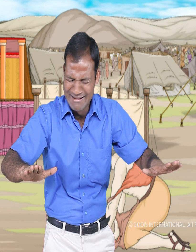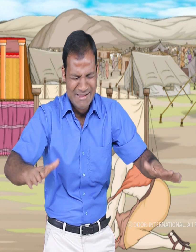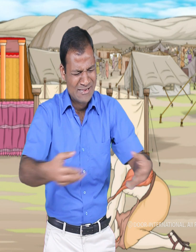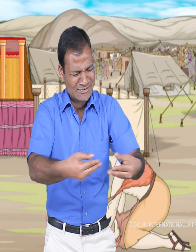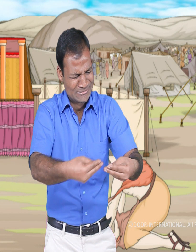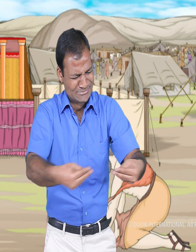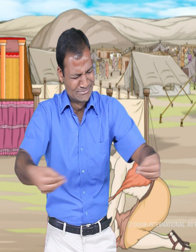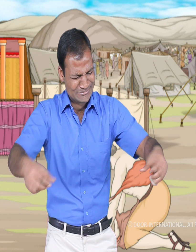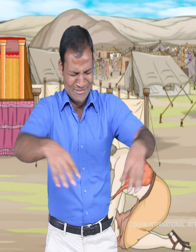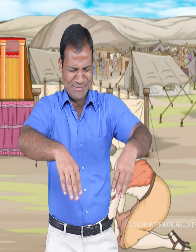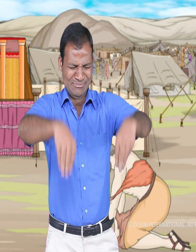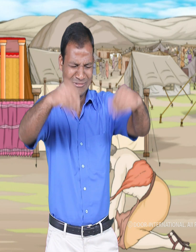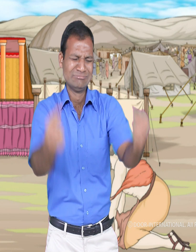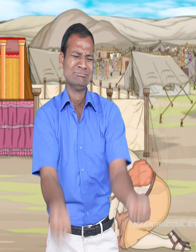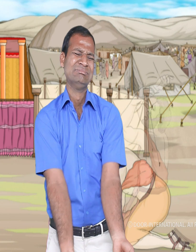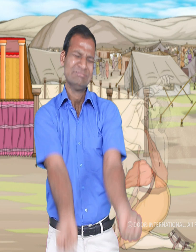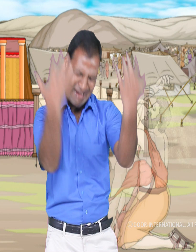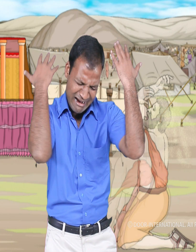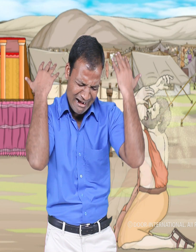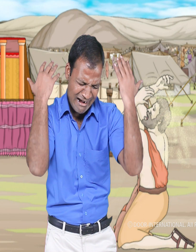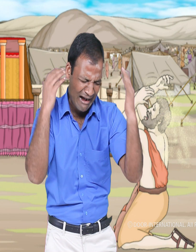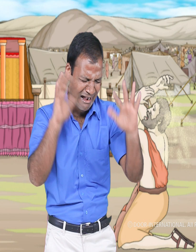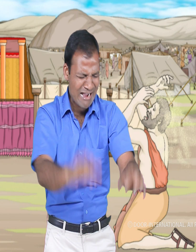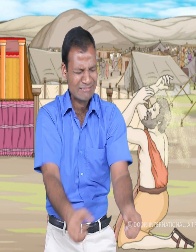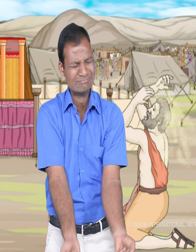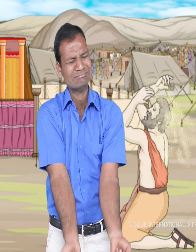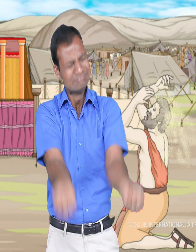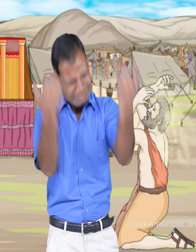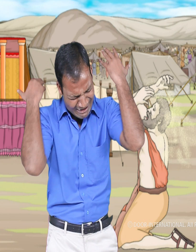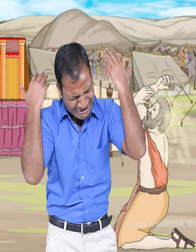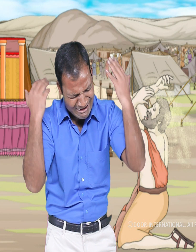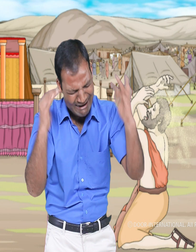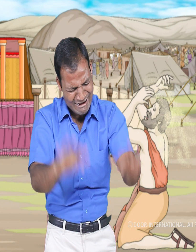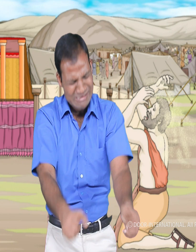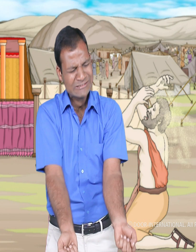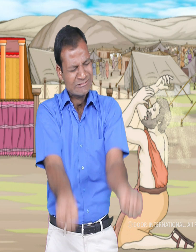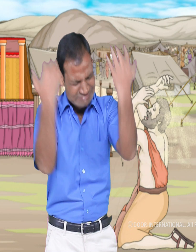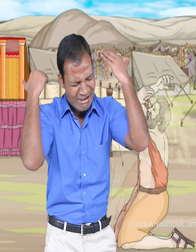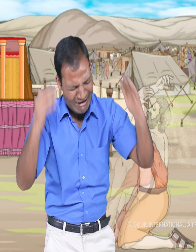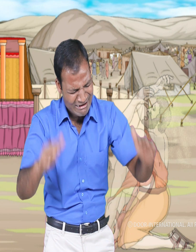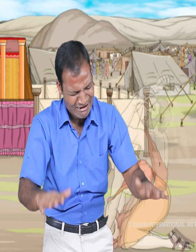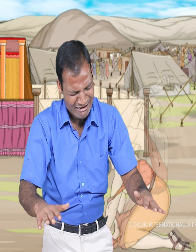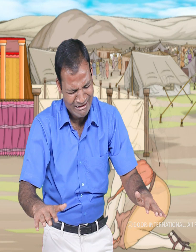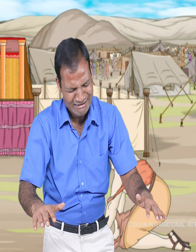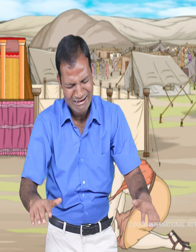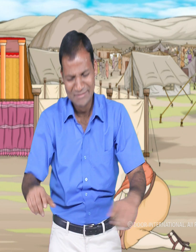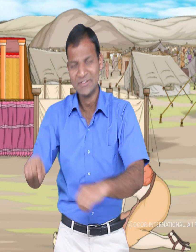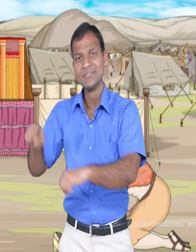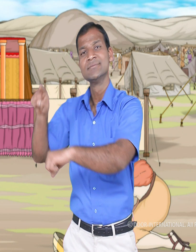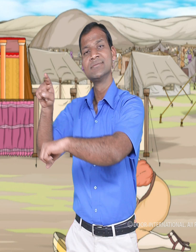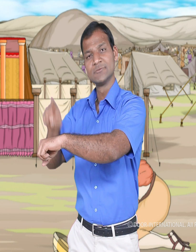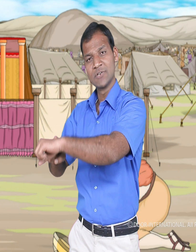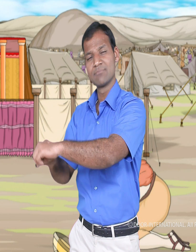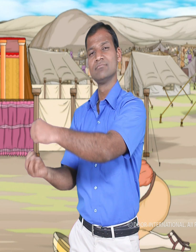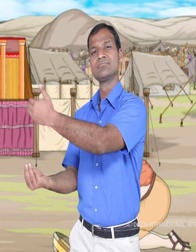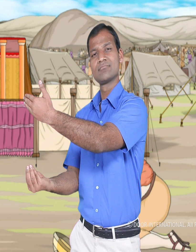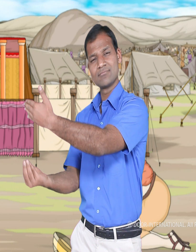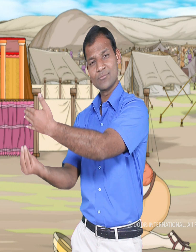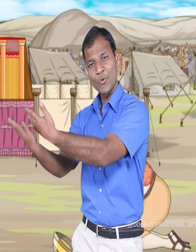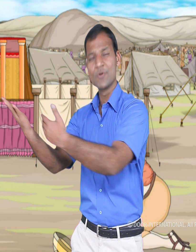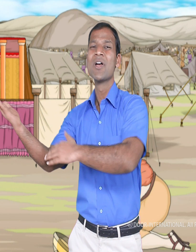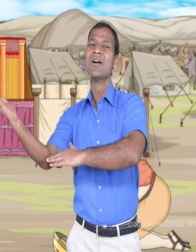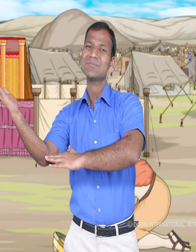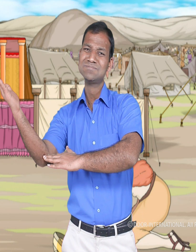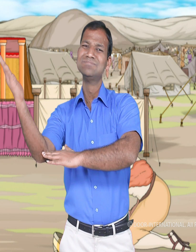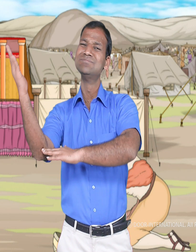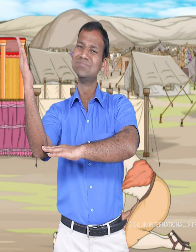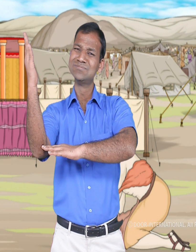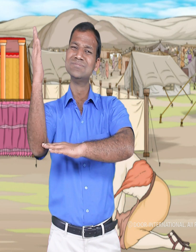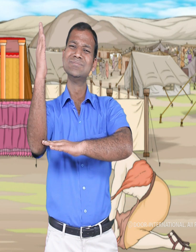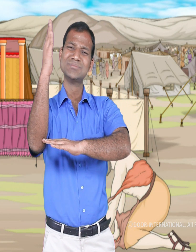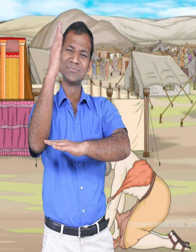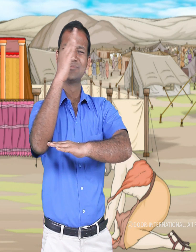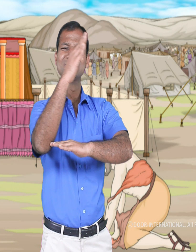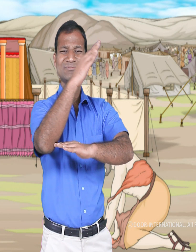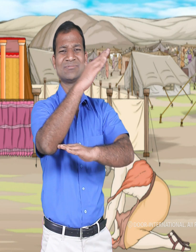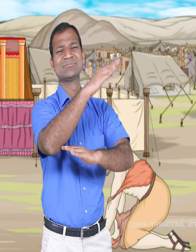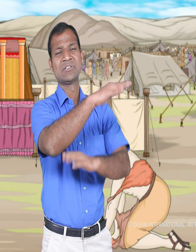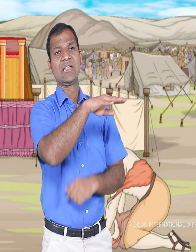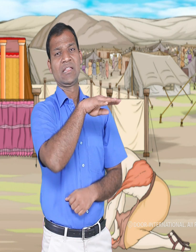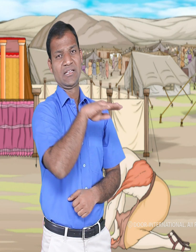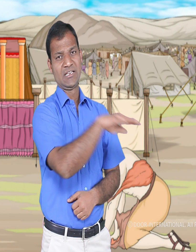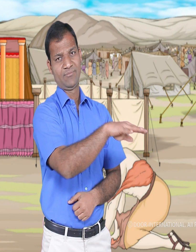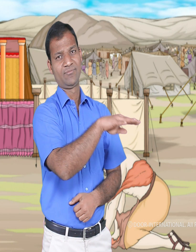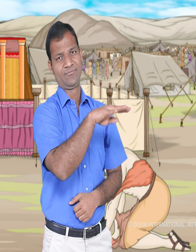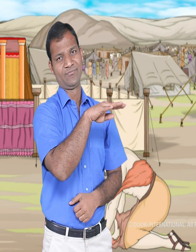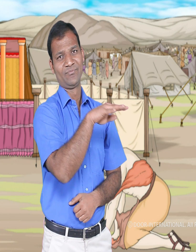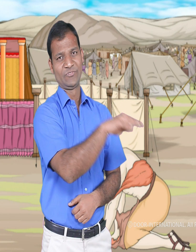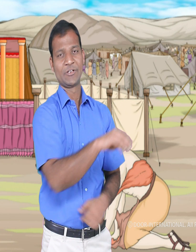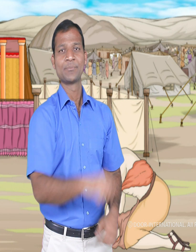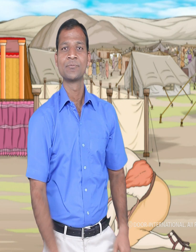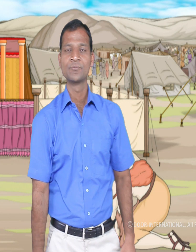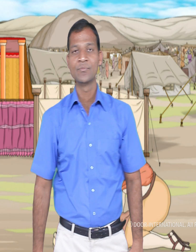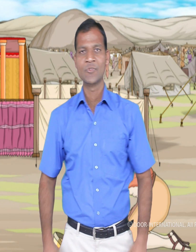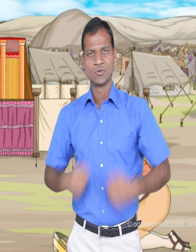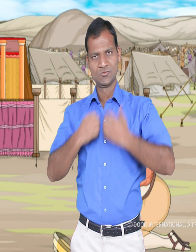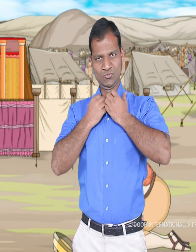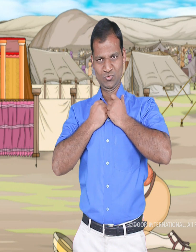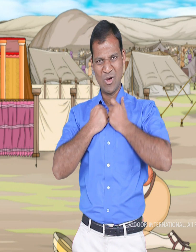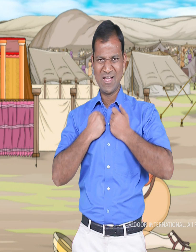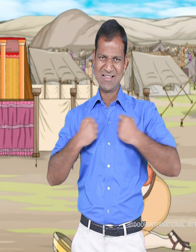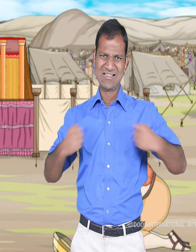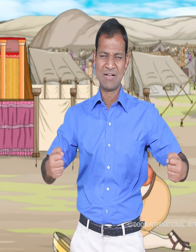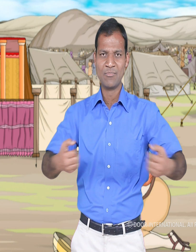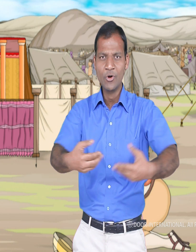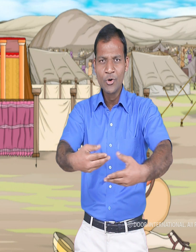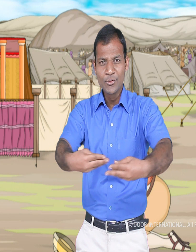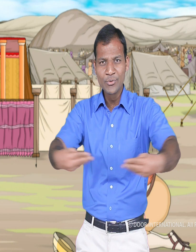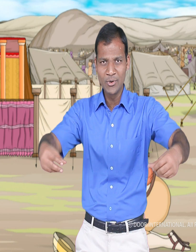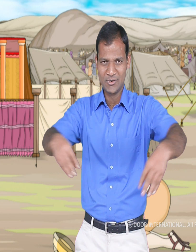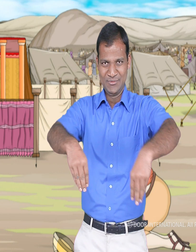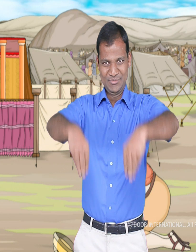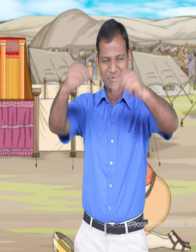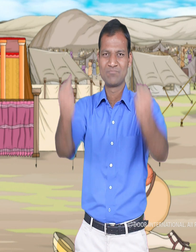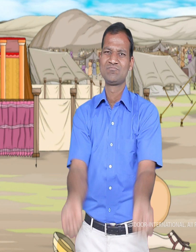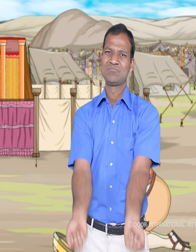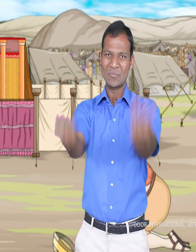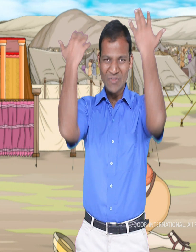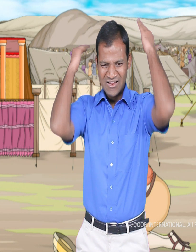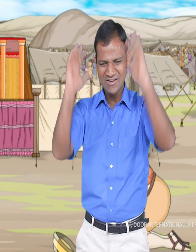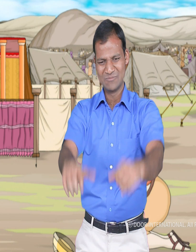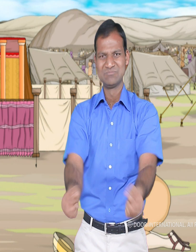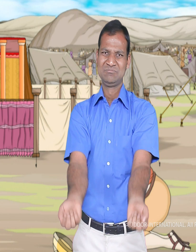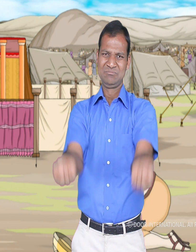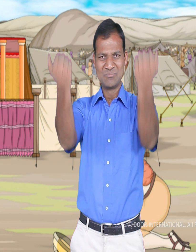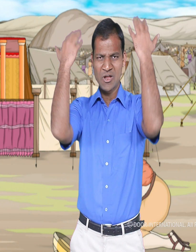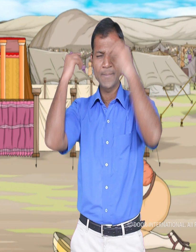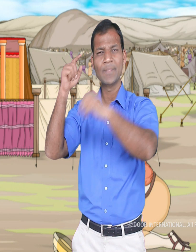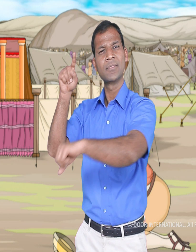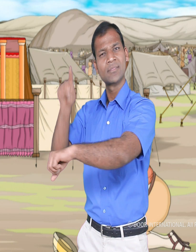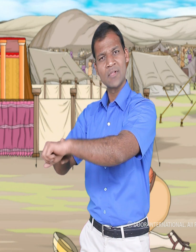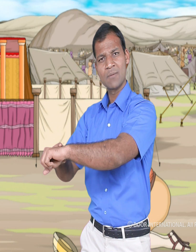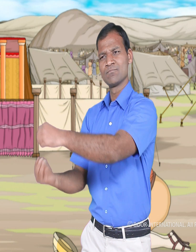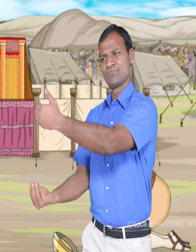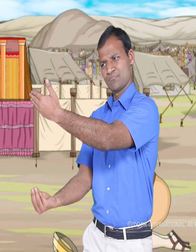and they all sprinkled dust on their heads.